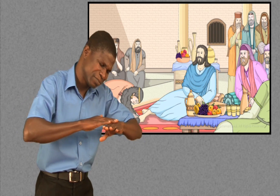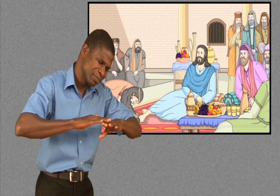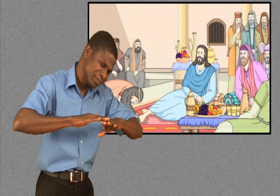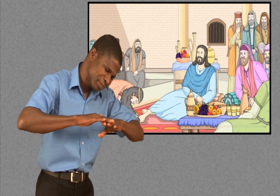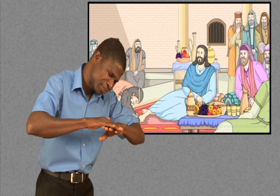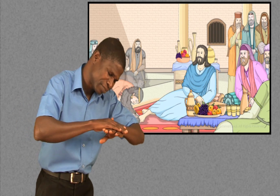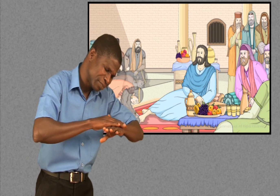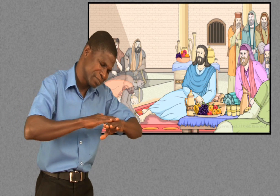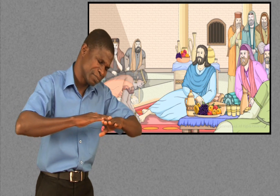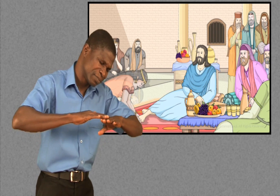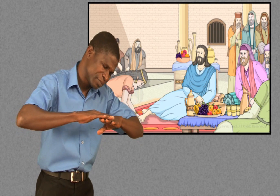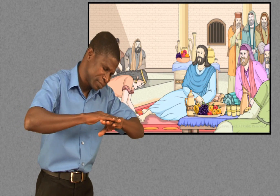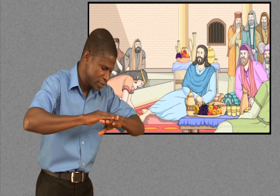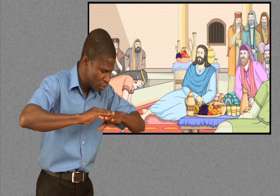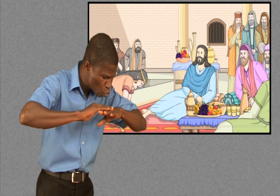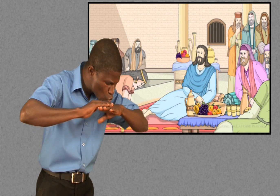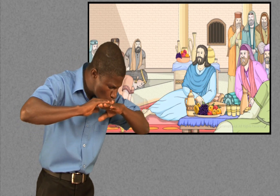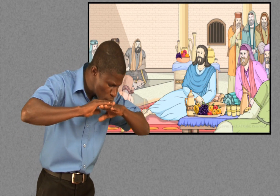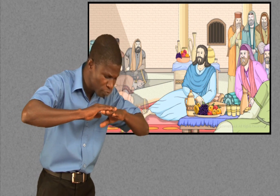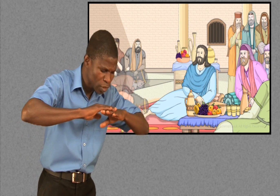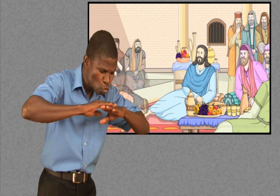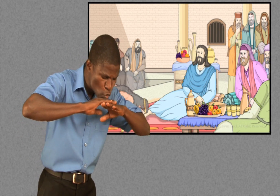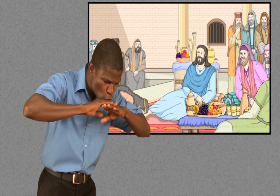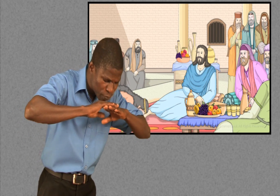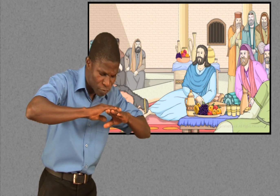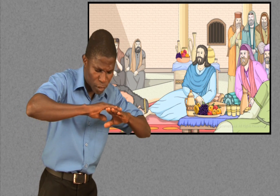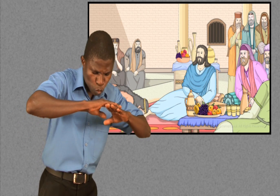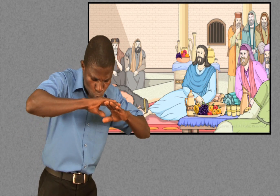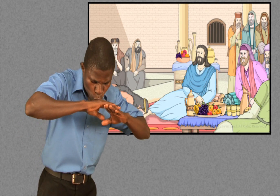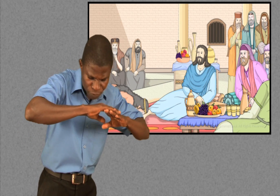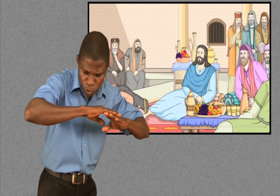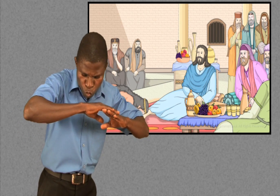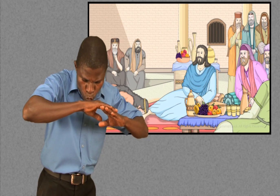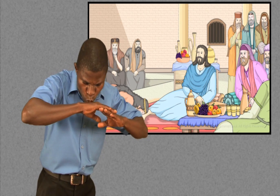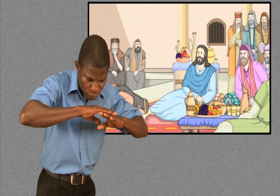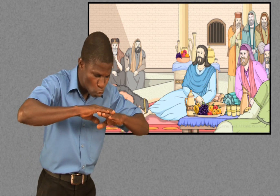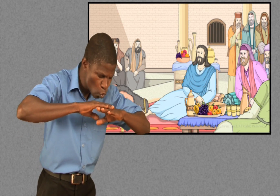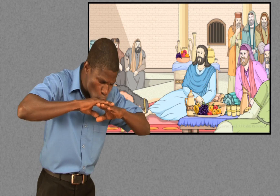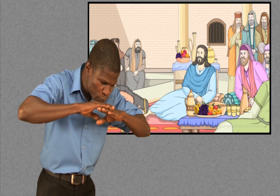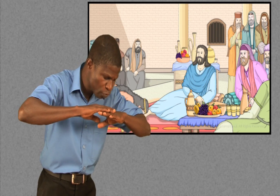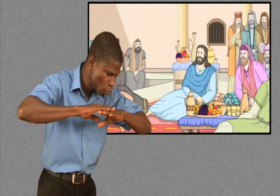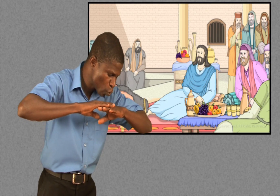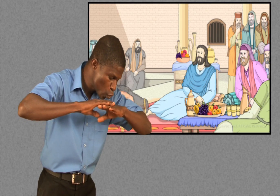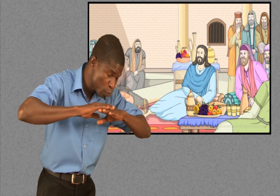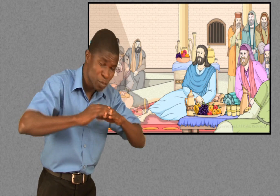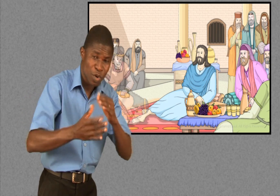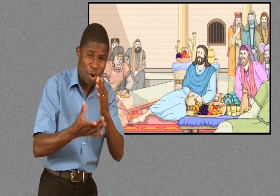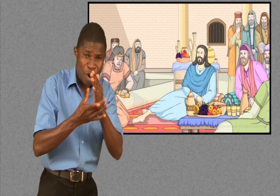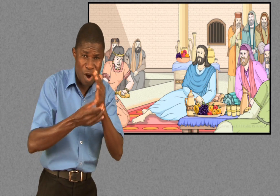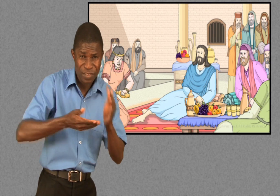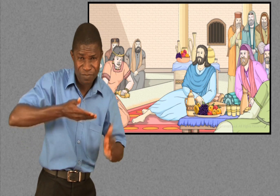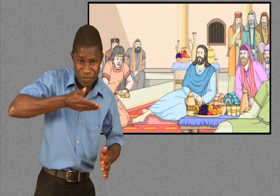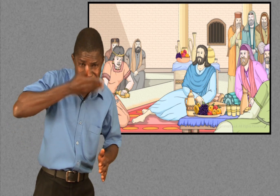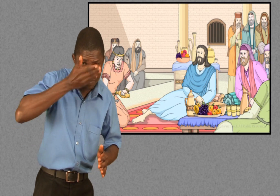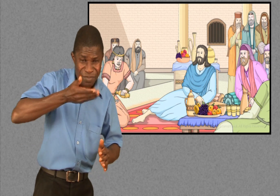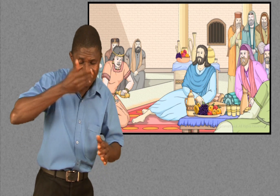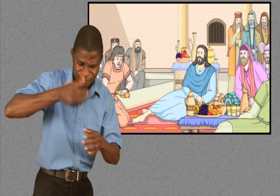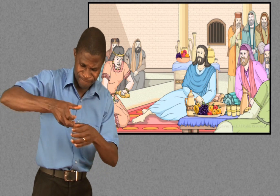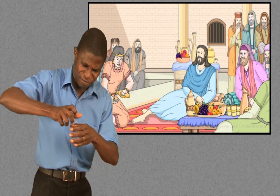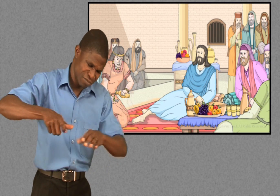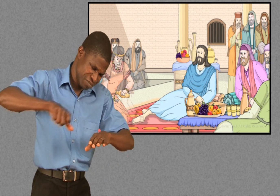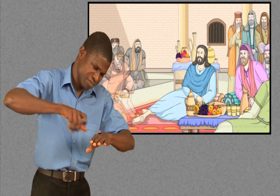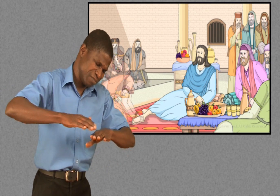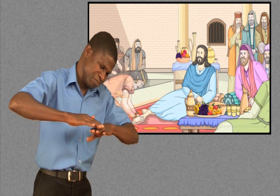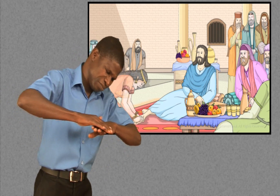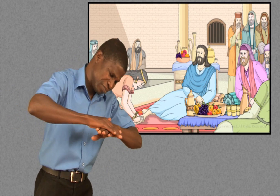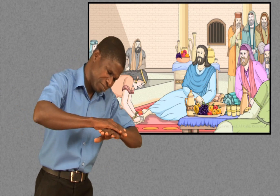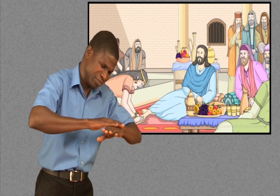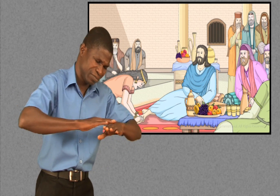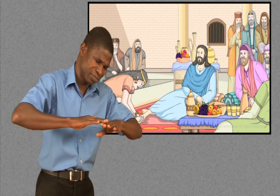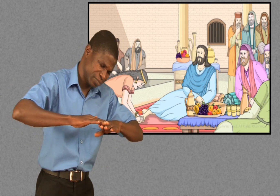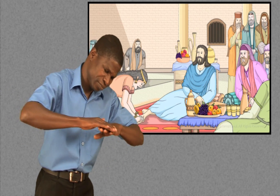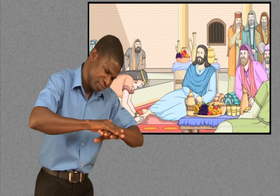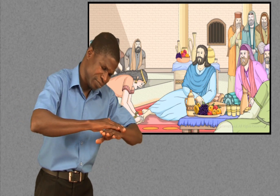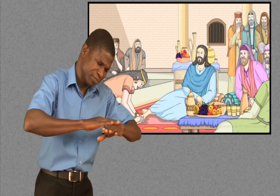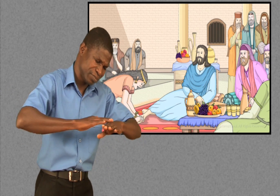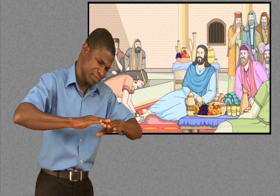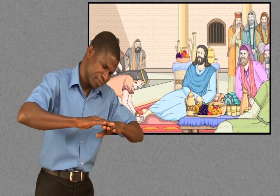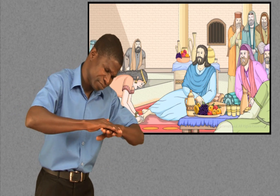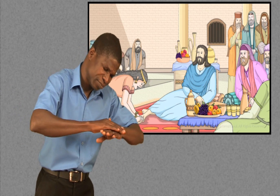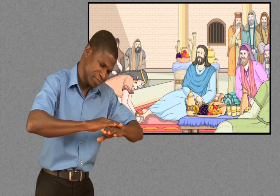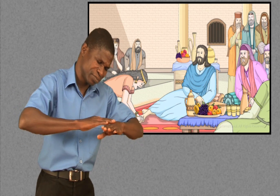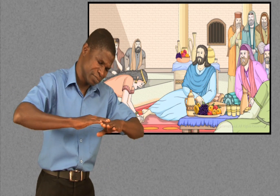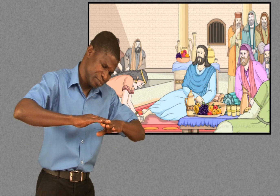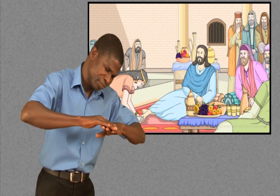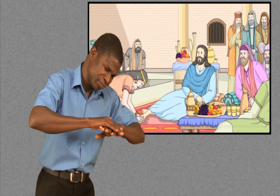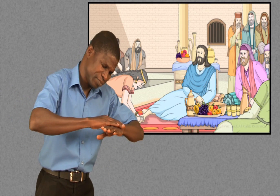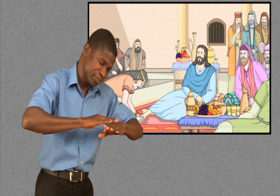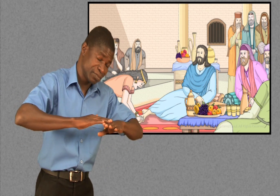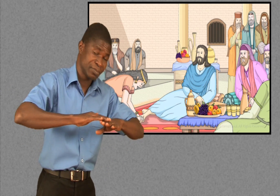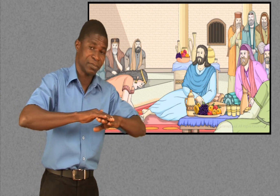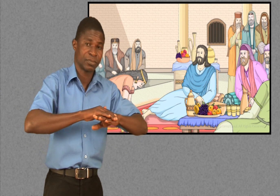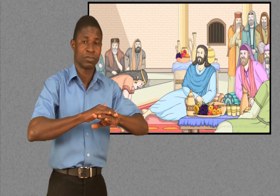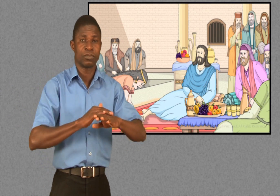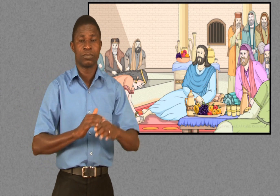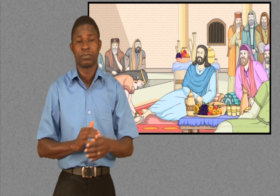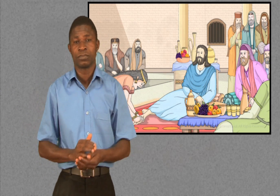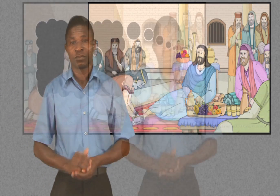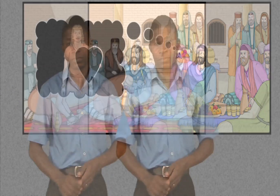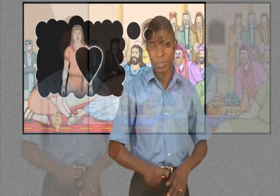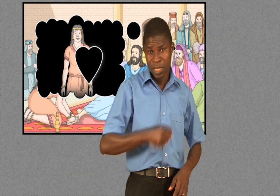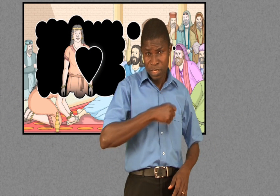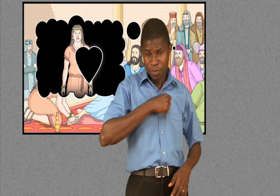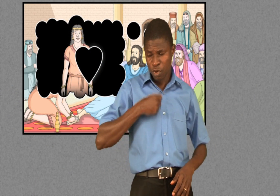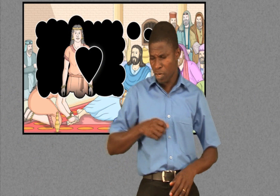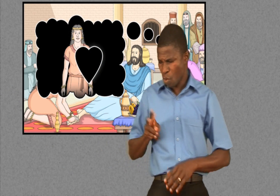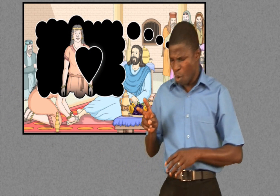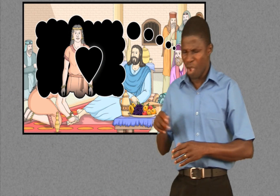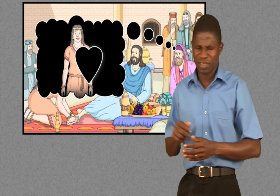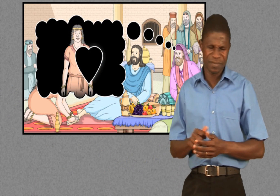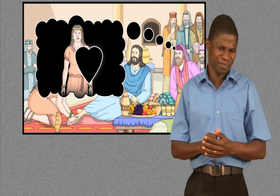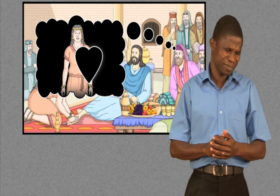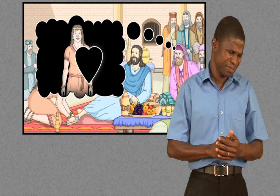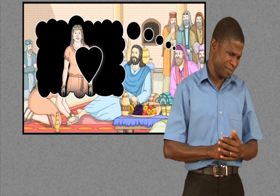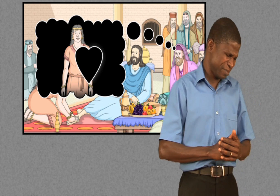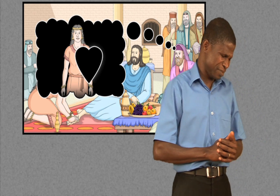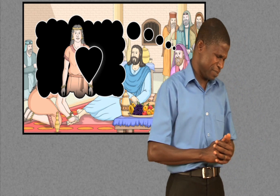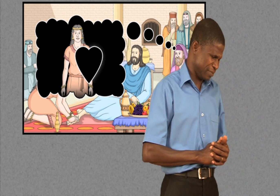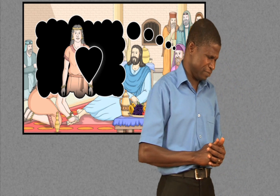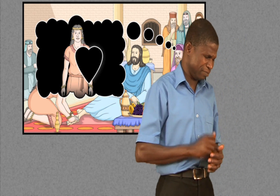Then she kissed His feet and anointed them with the perfume.